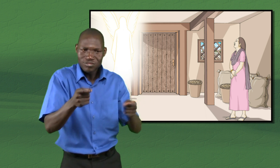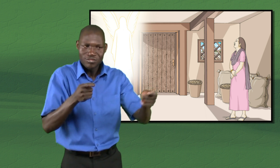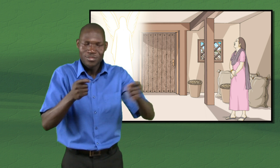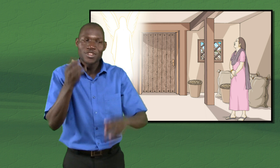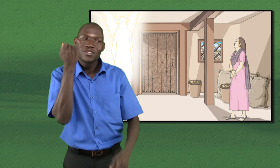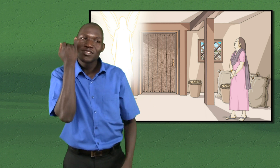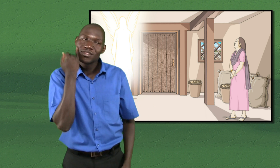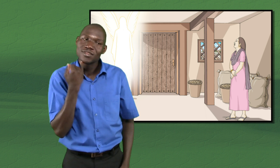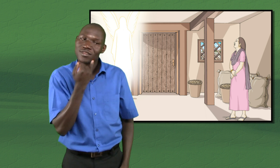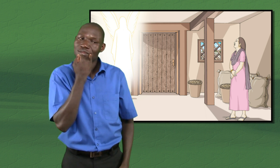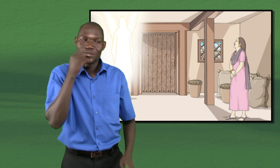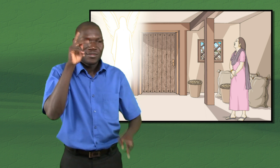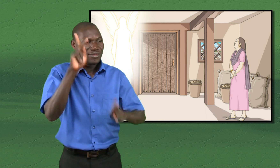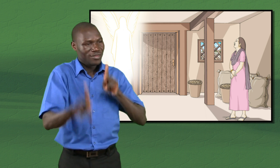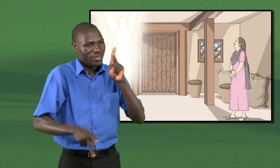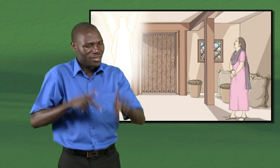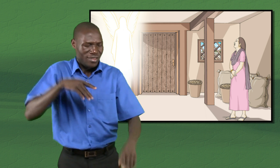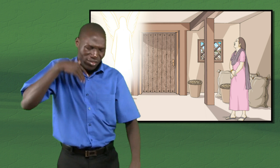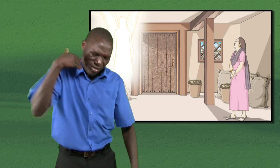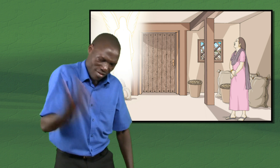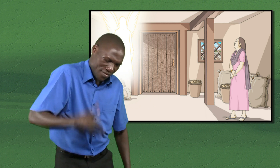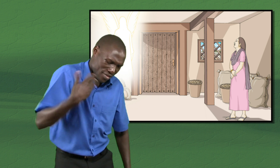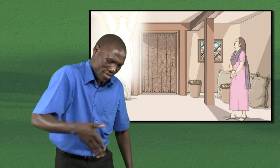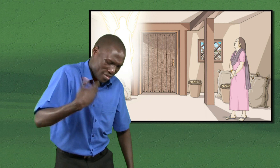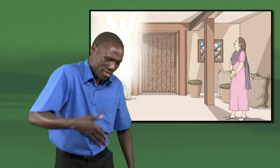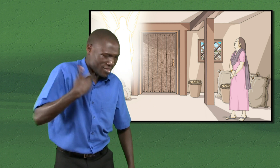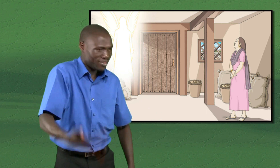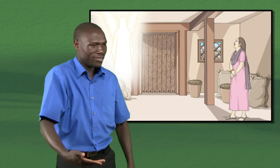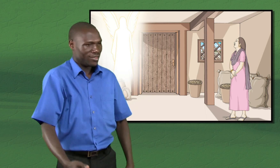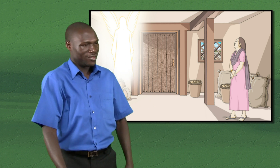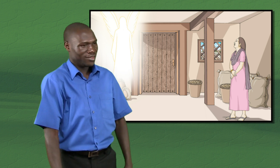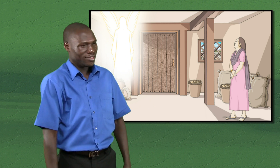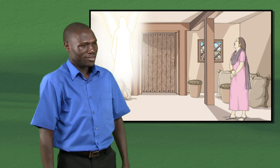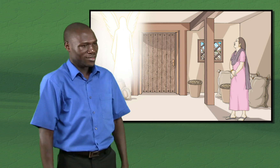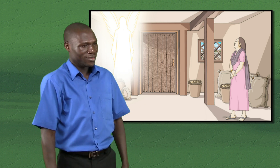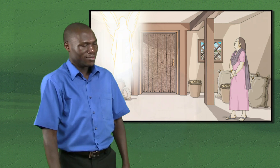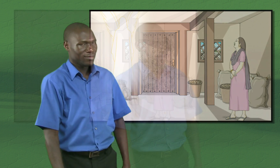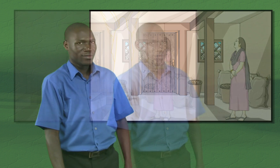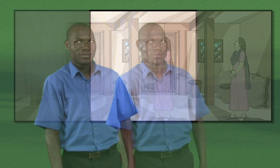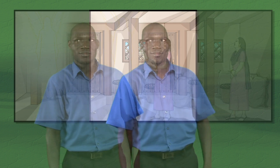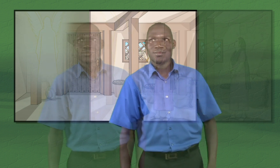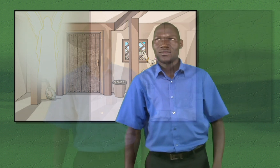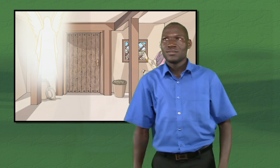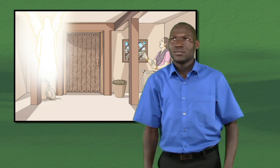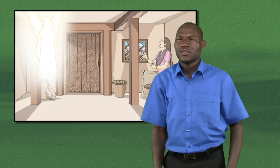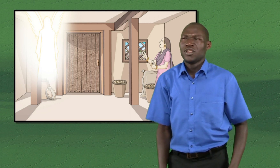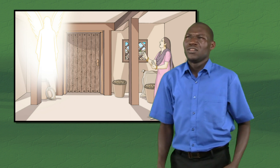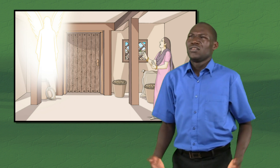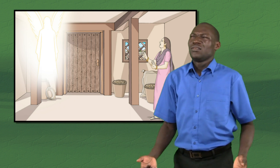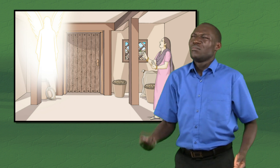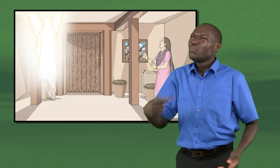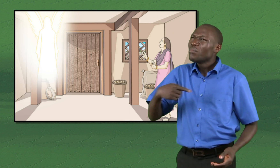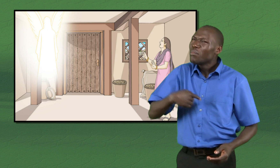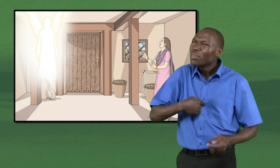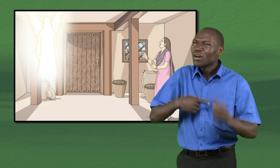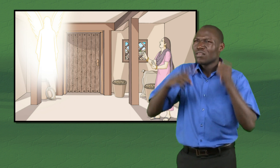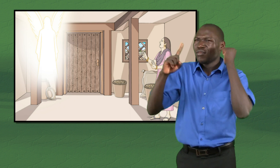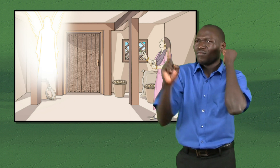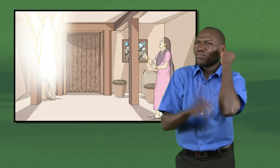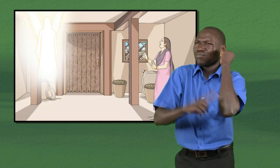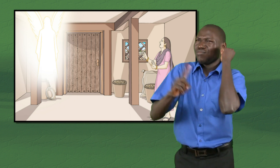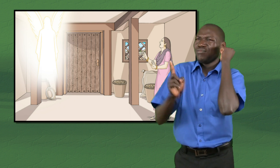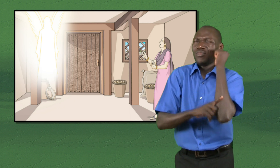His kingdom will never end!”